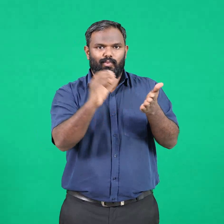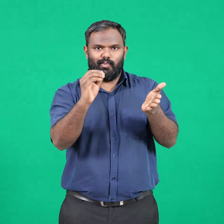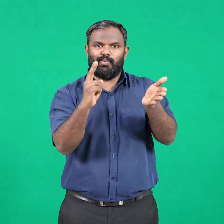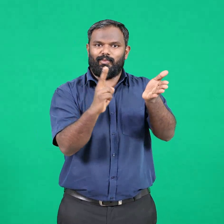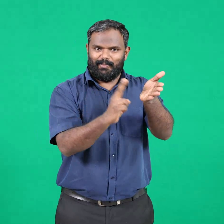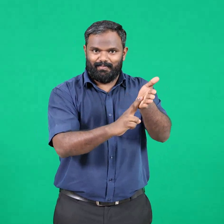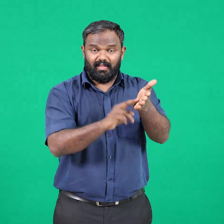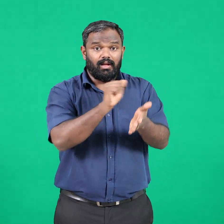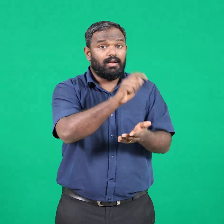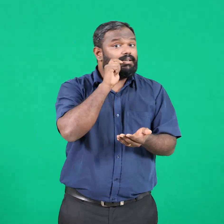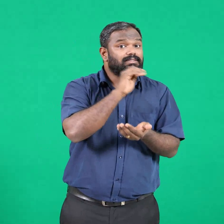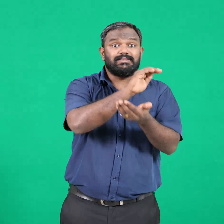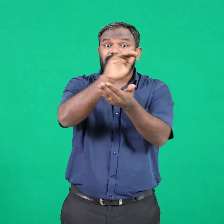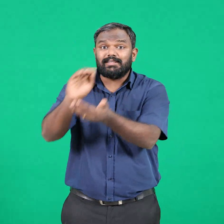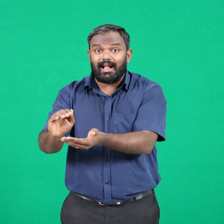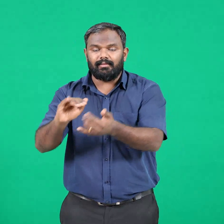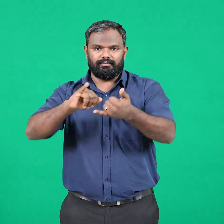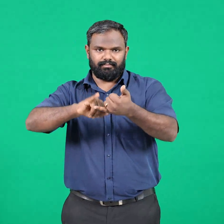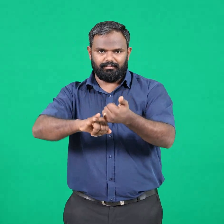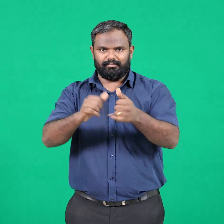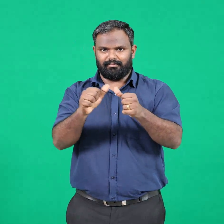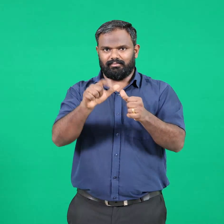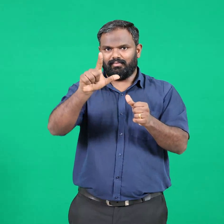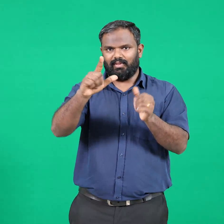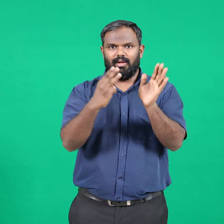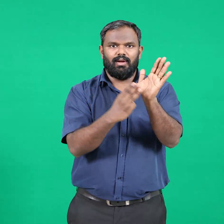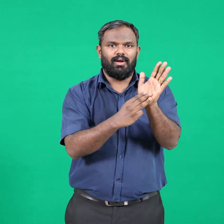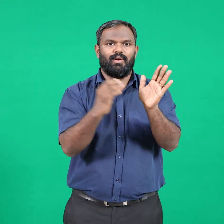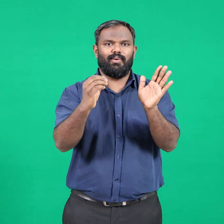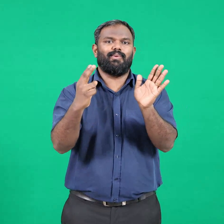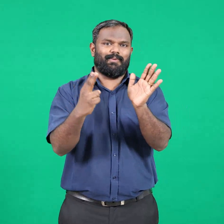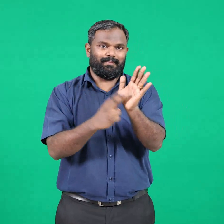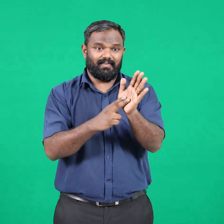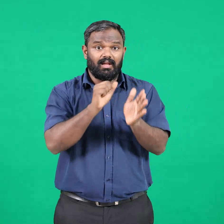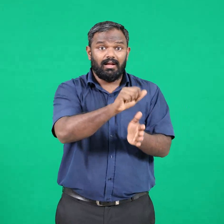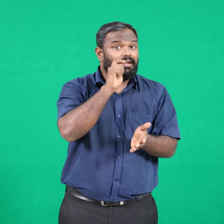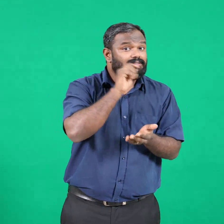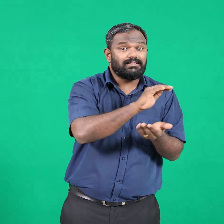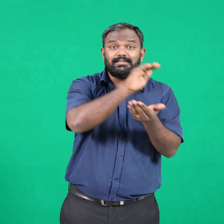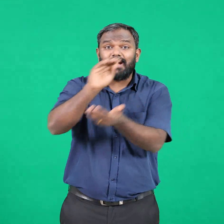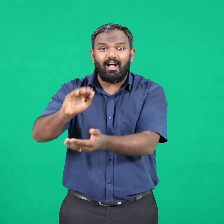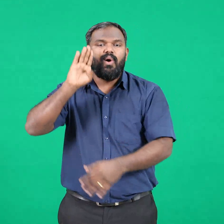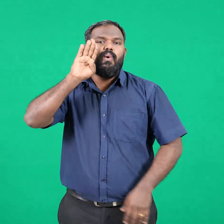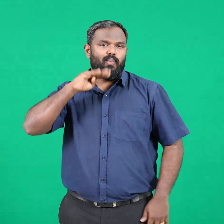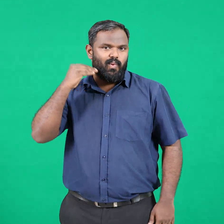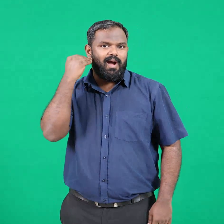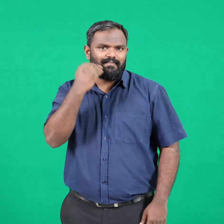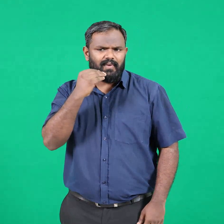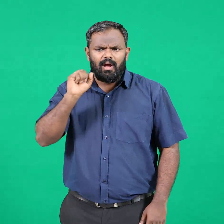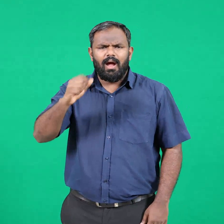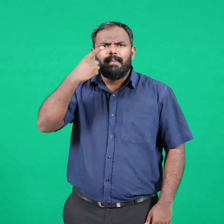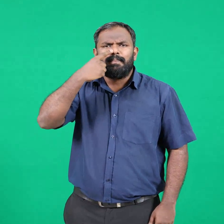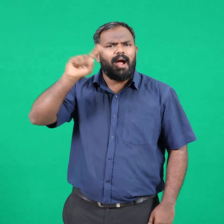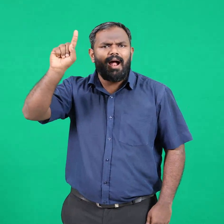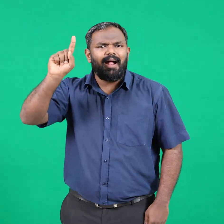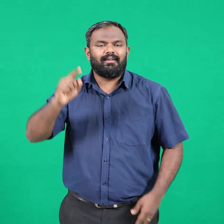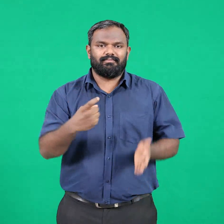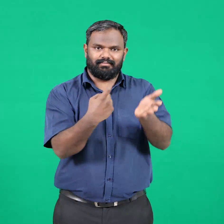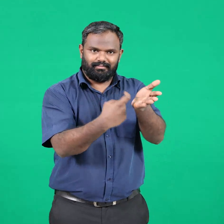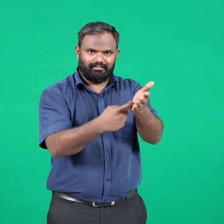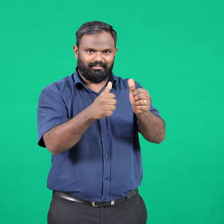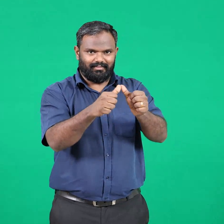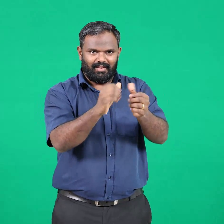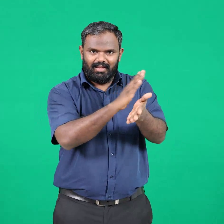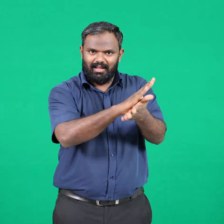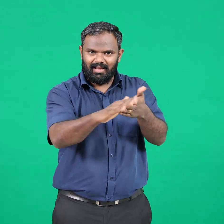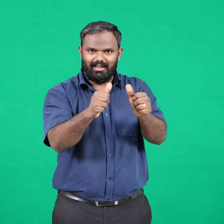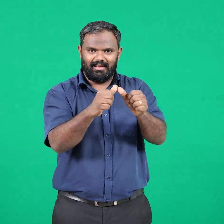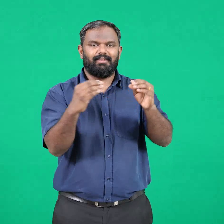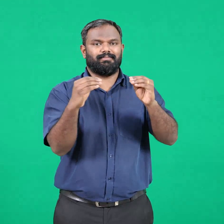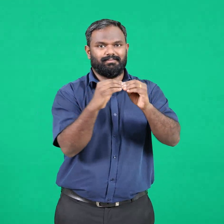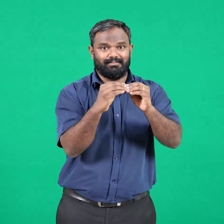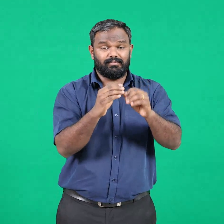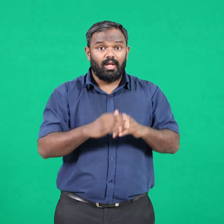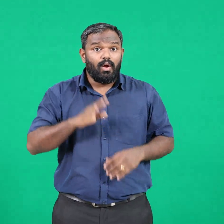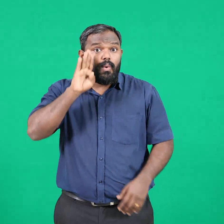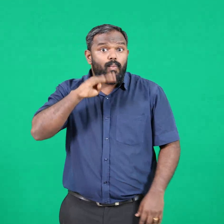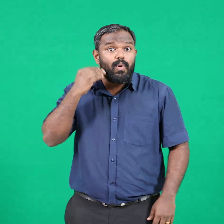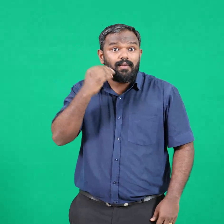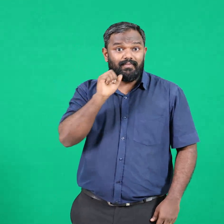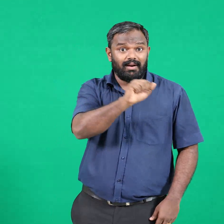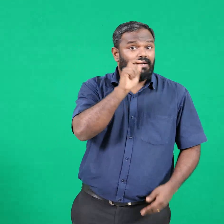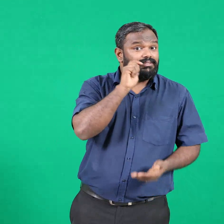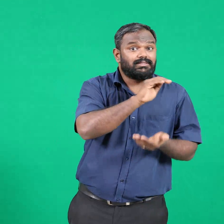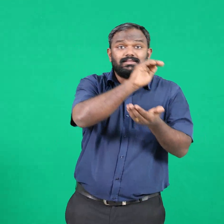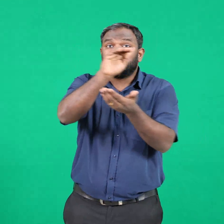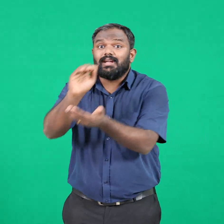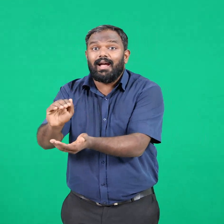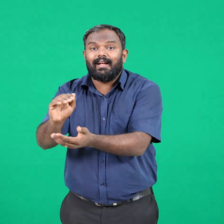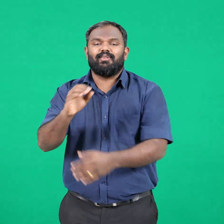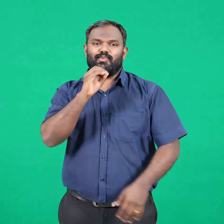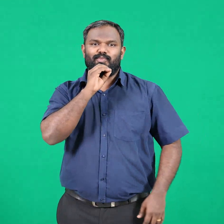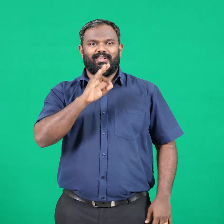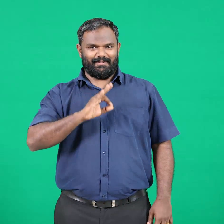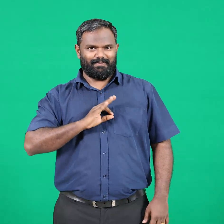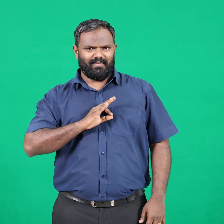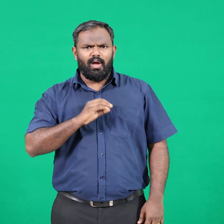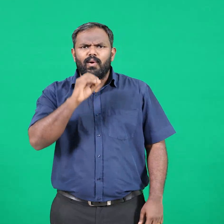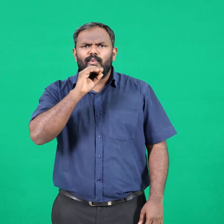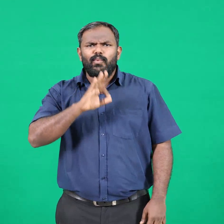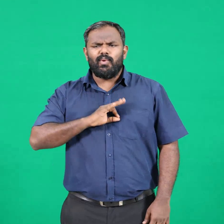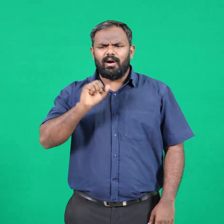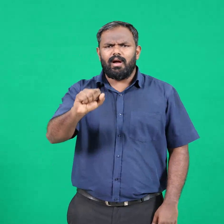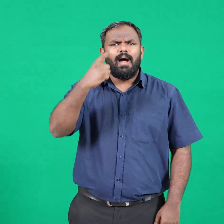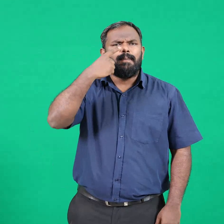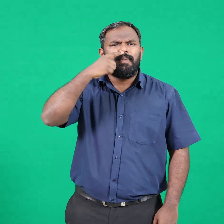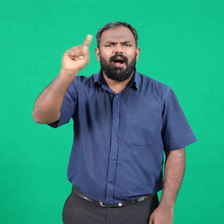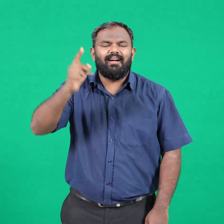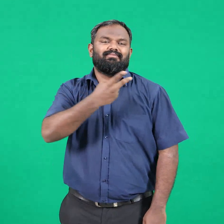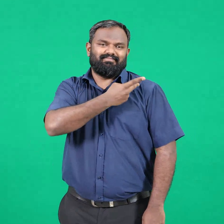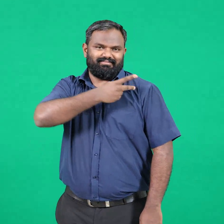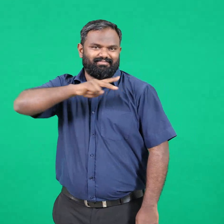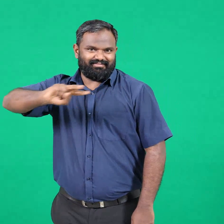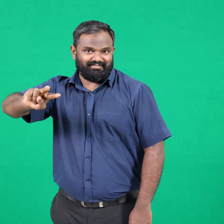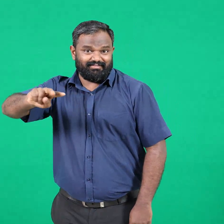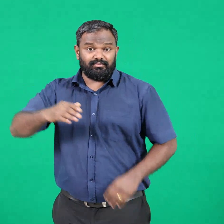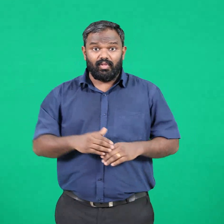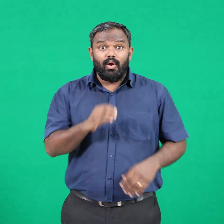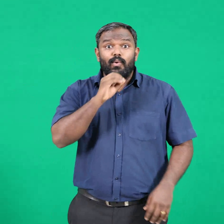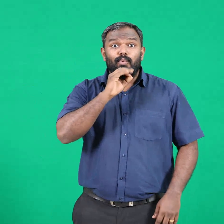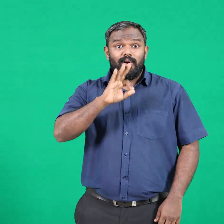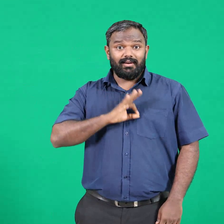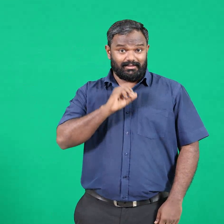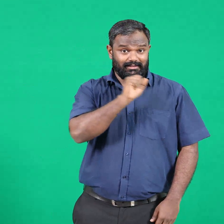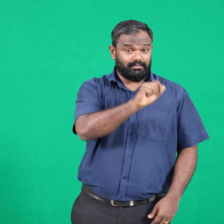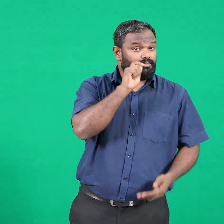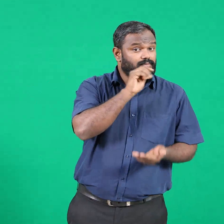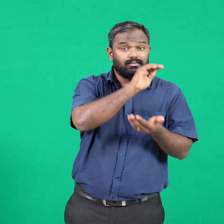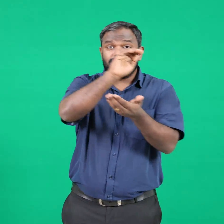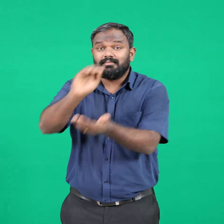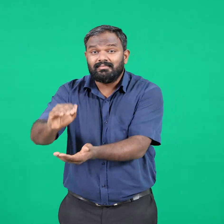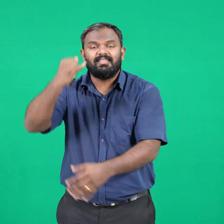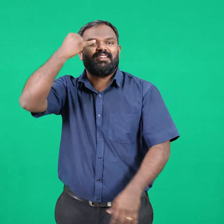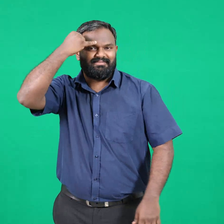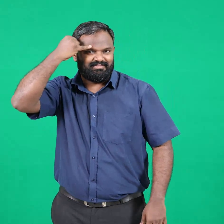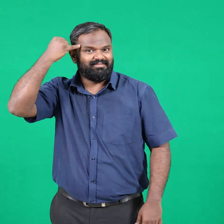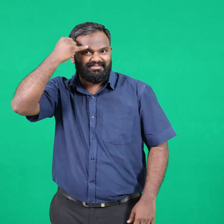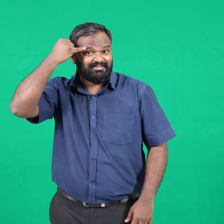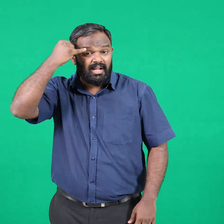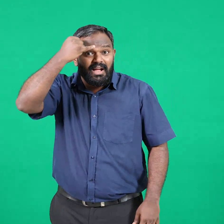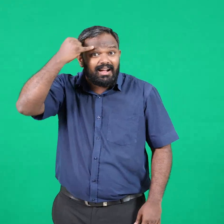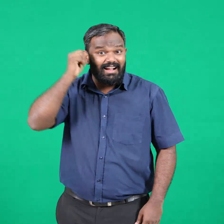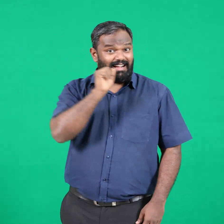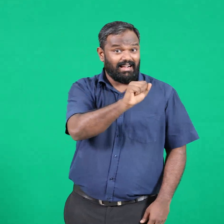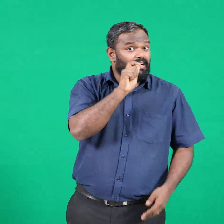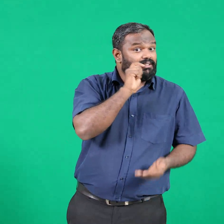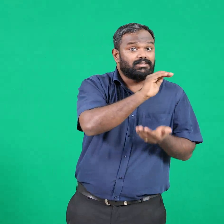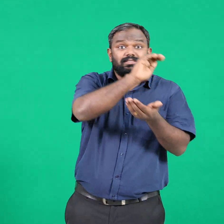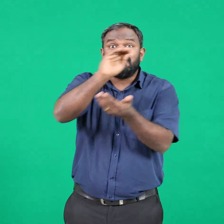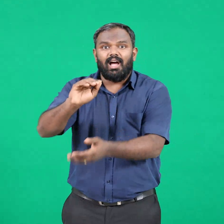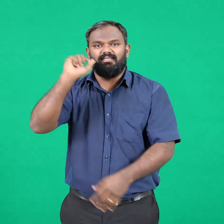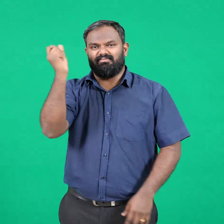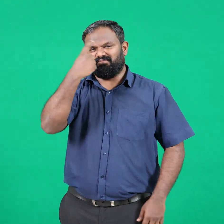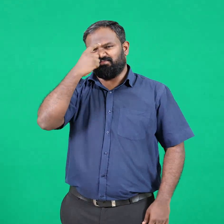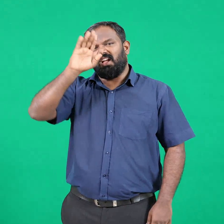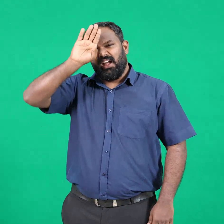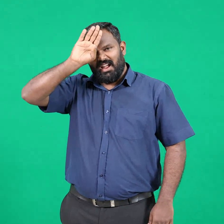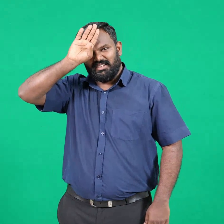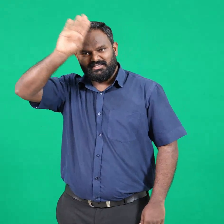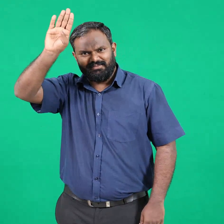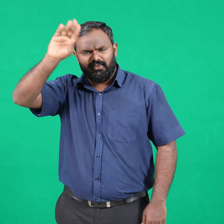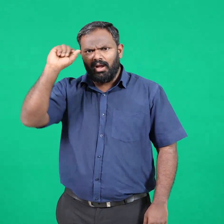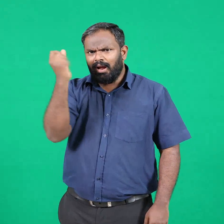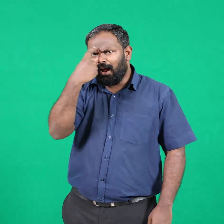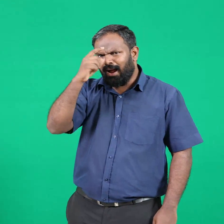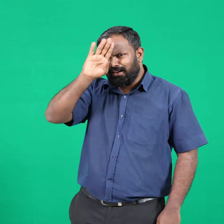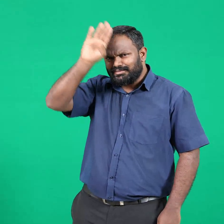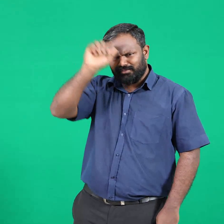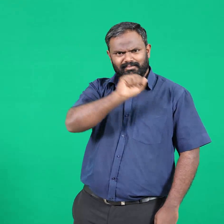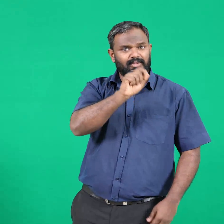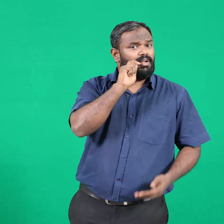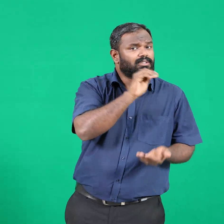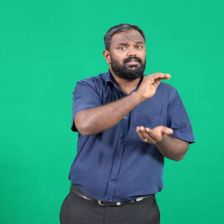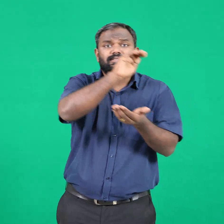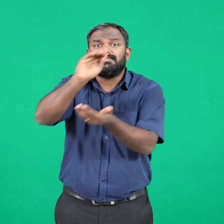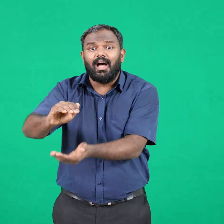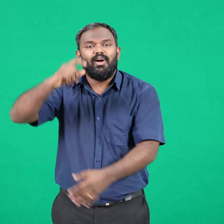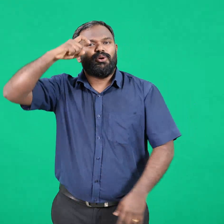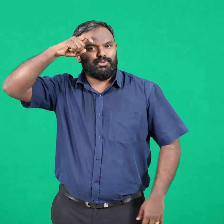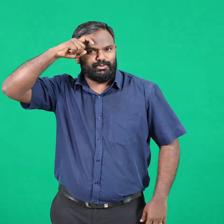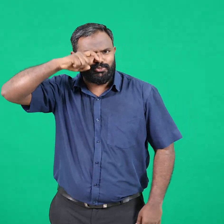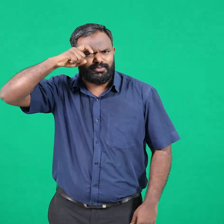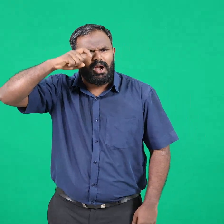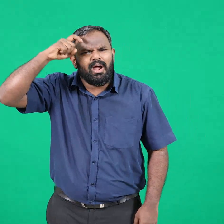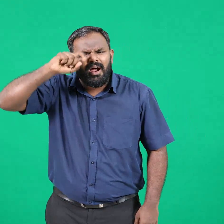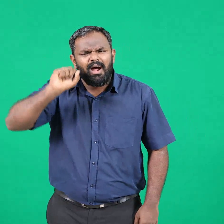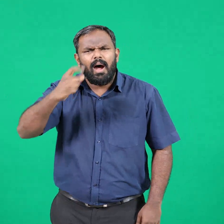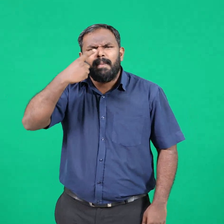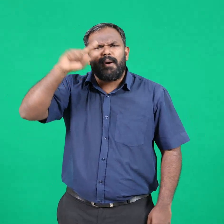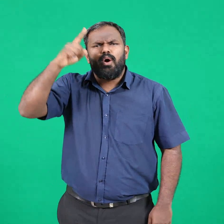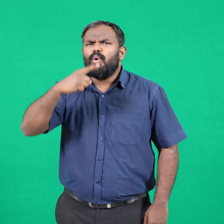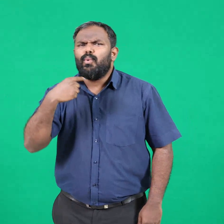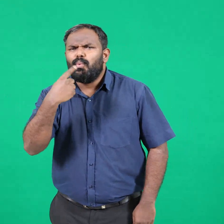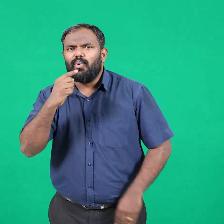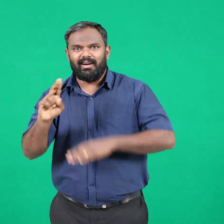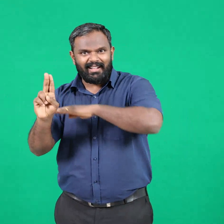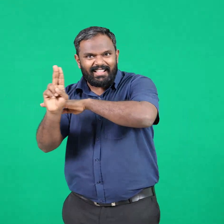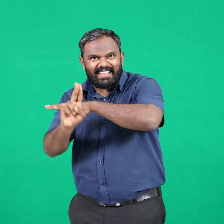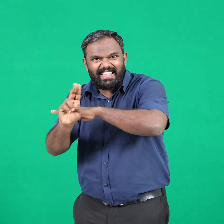Salmon was the father of Boaz by Rahab, Boaz the father of Obed by Ruth, Obed the father of Jesse, and Jesse the father of David the king.